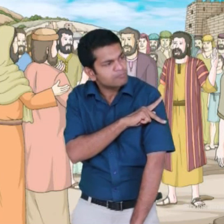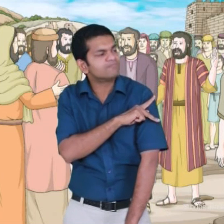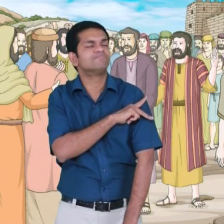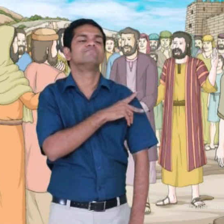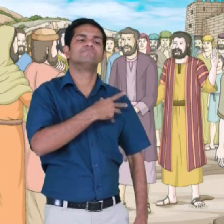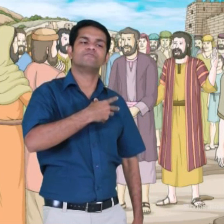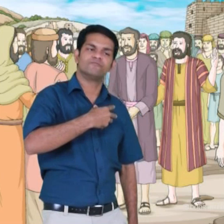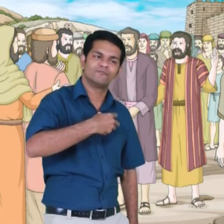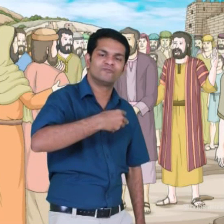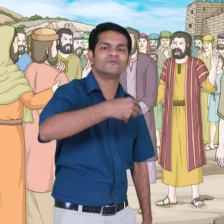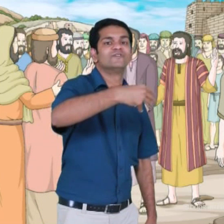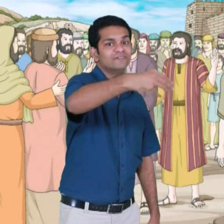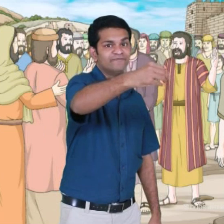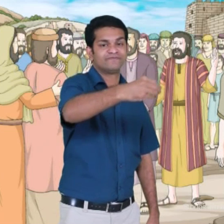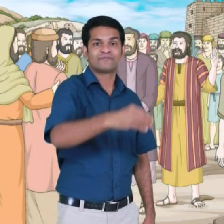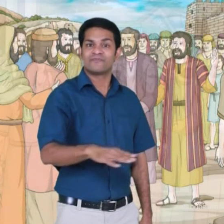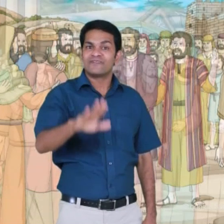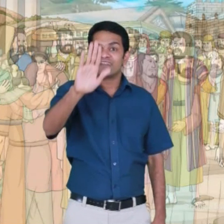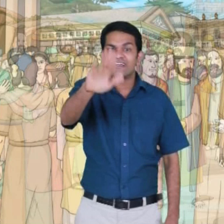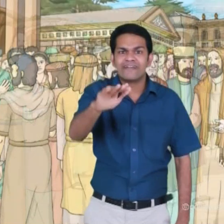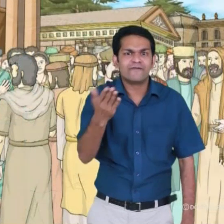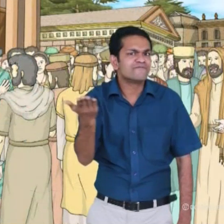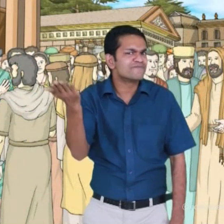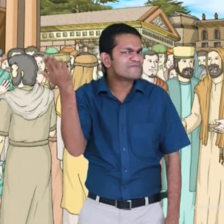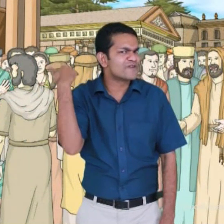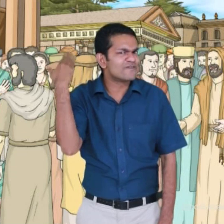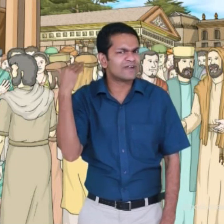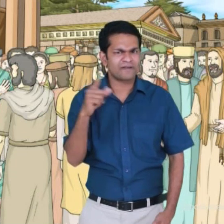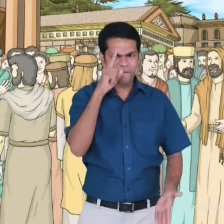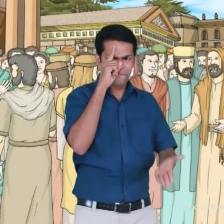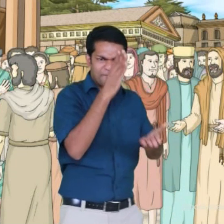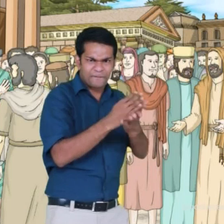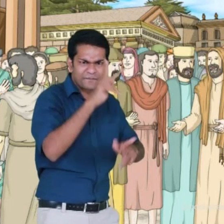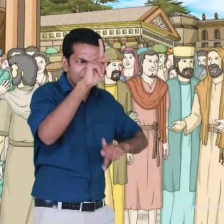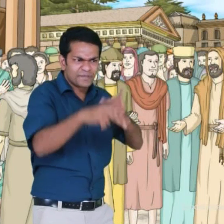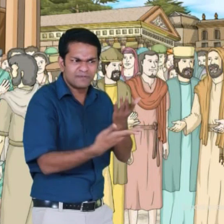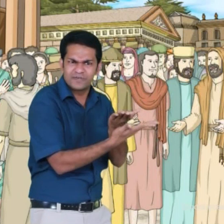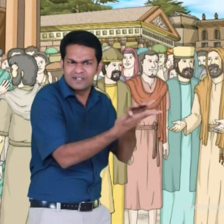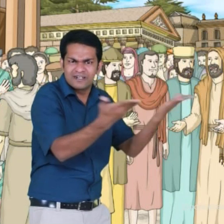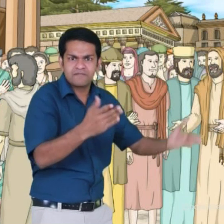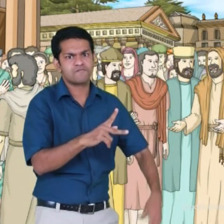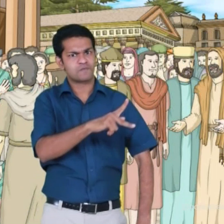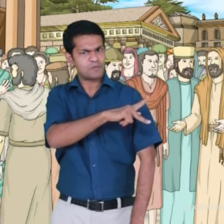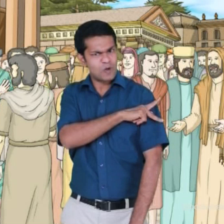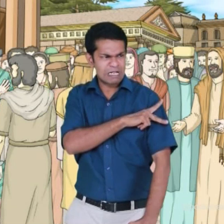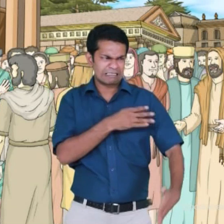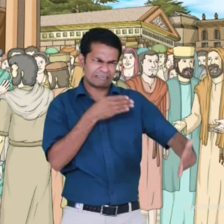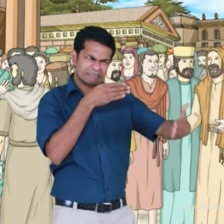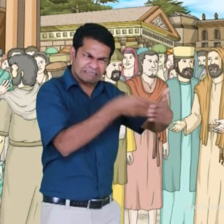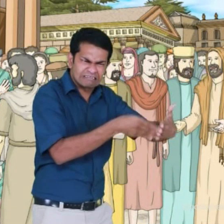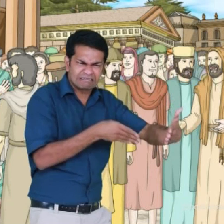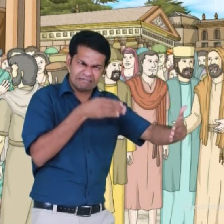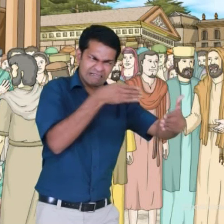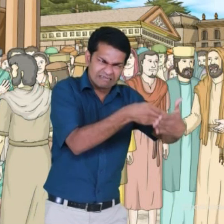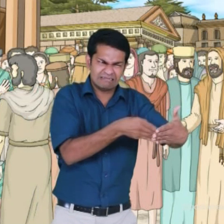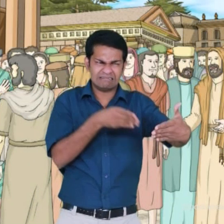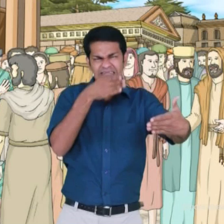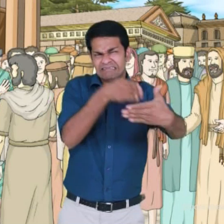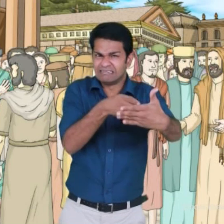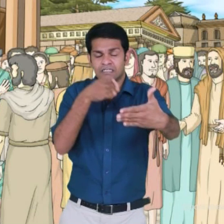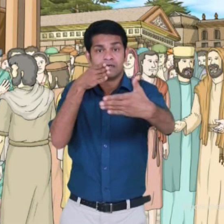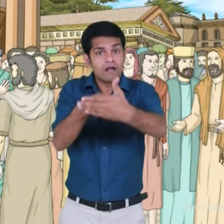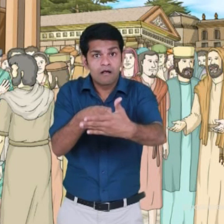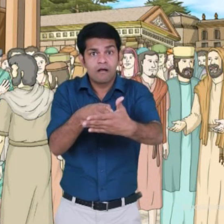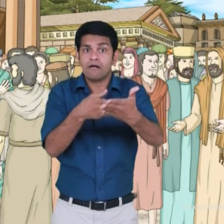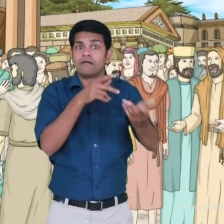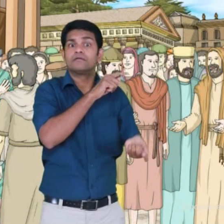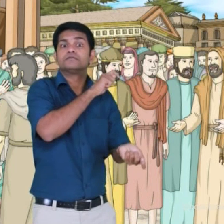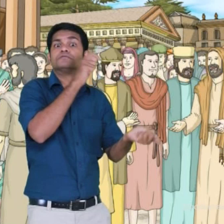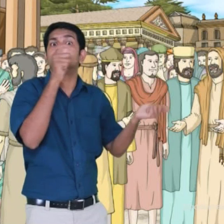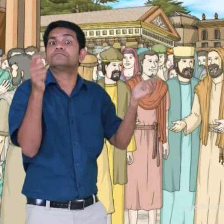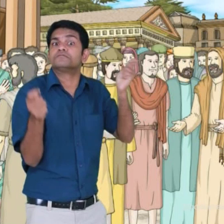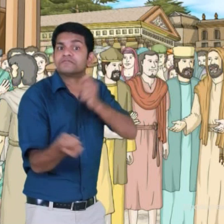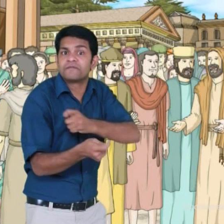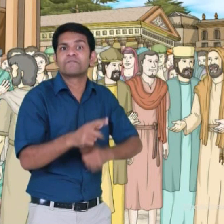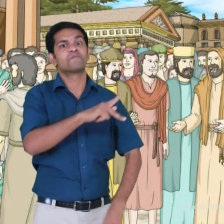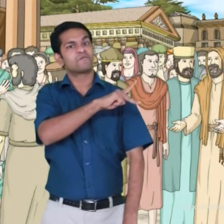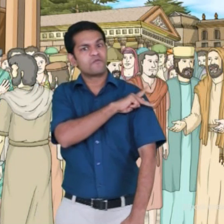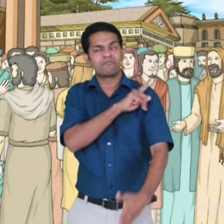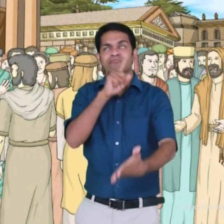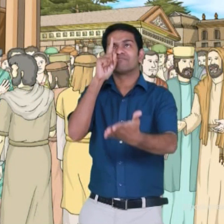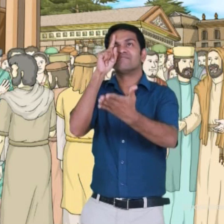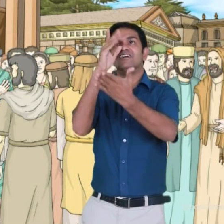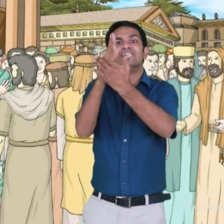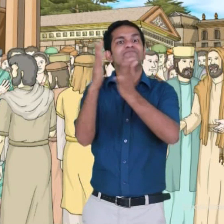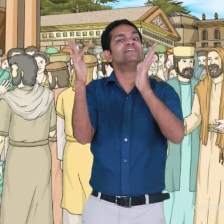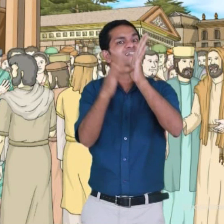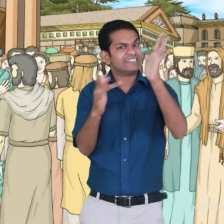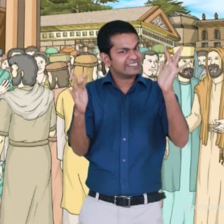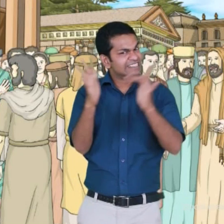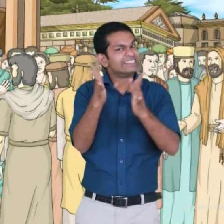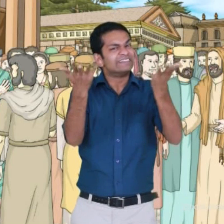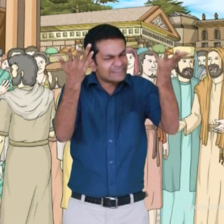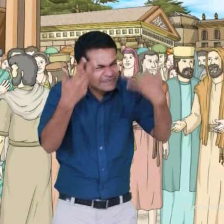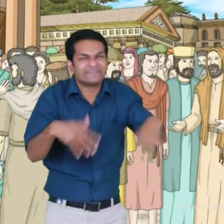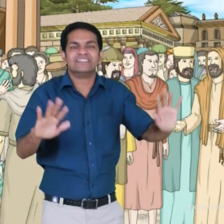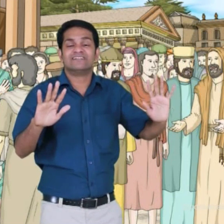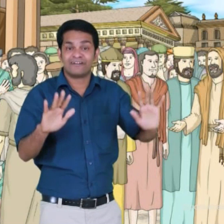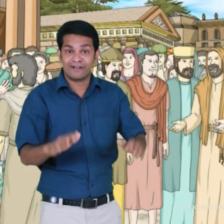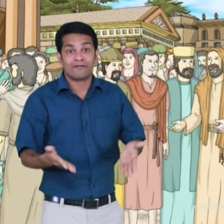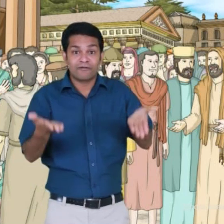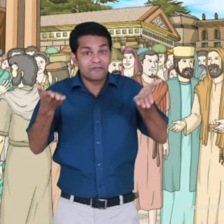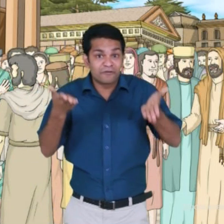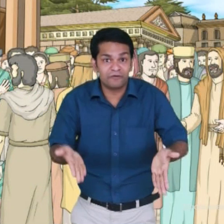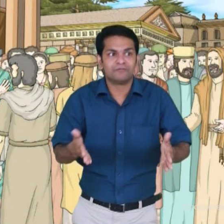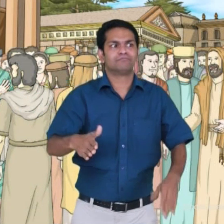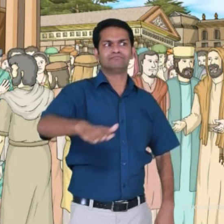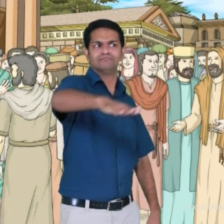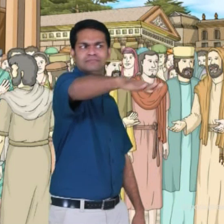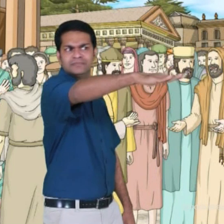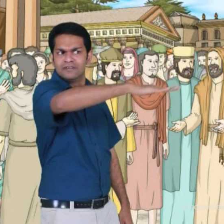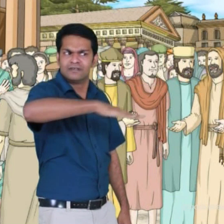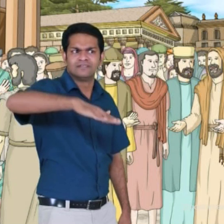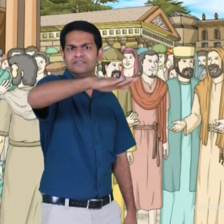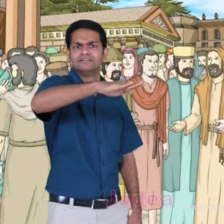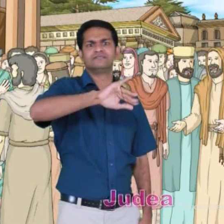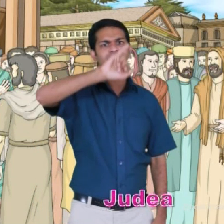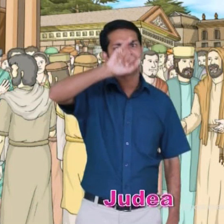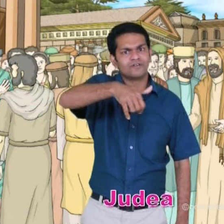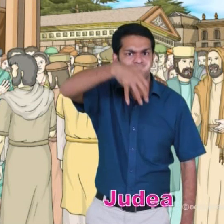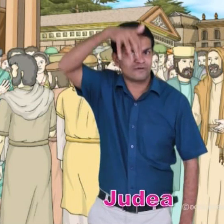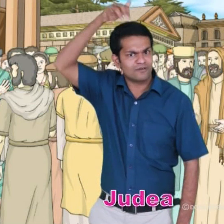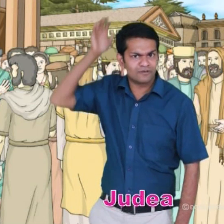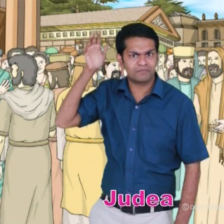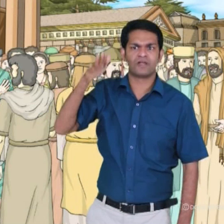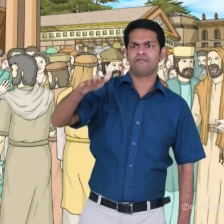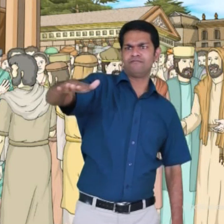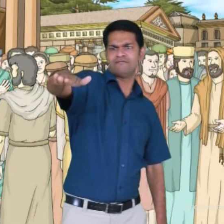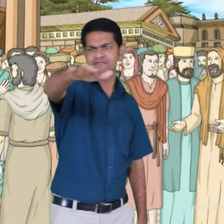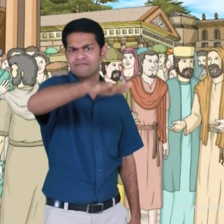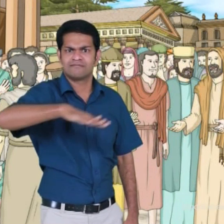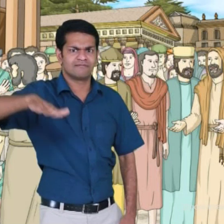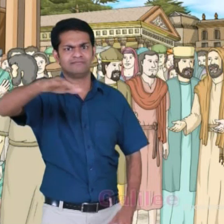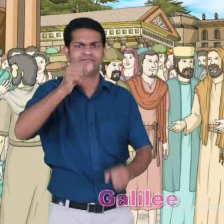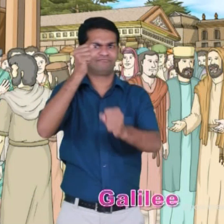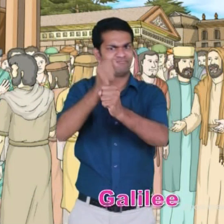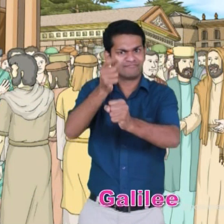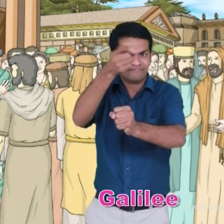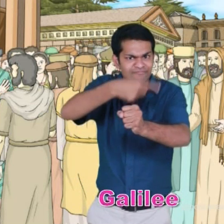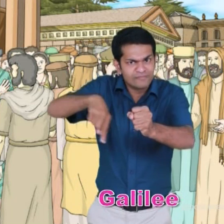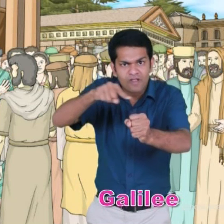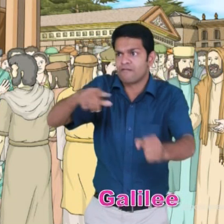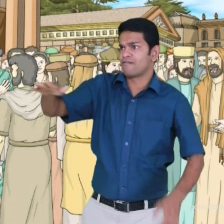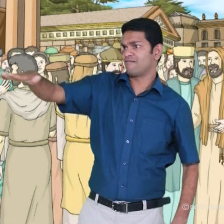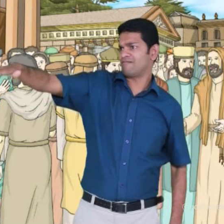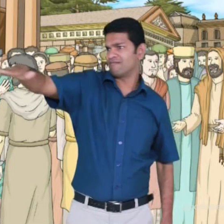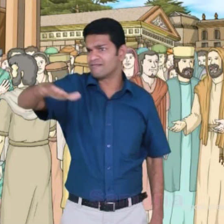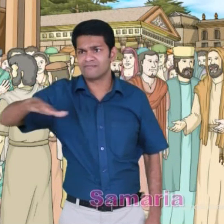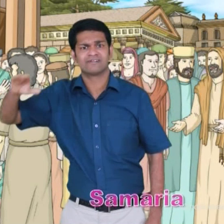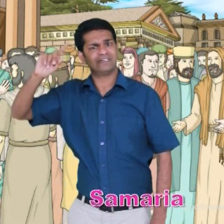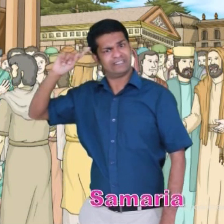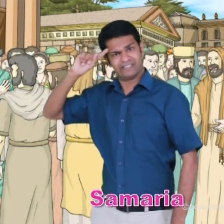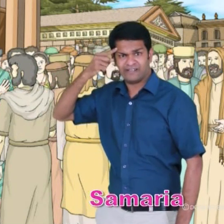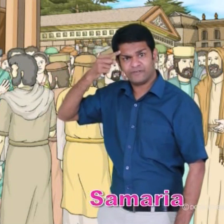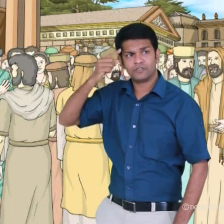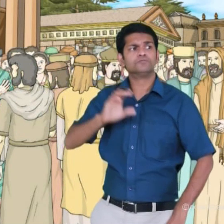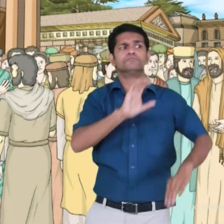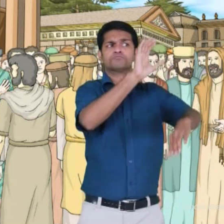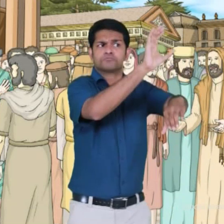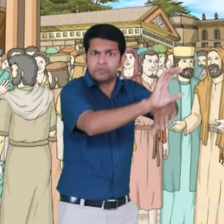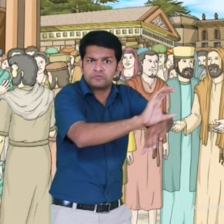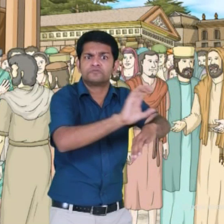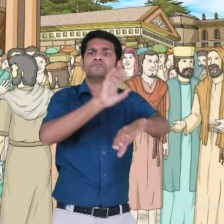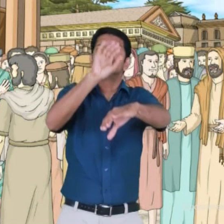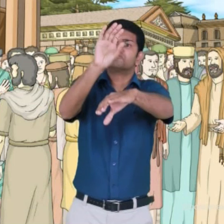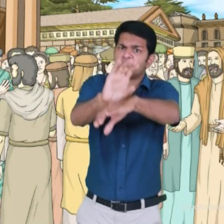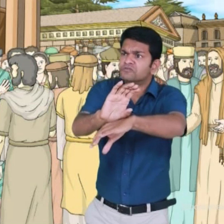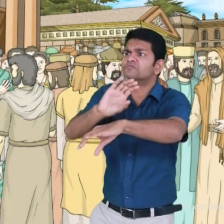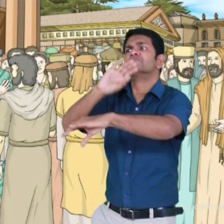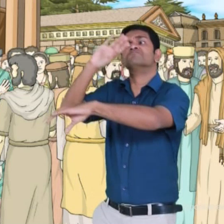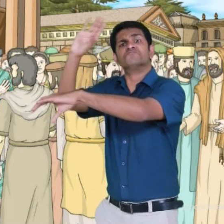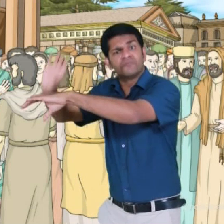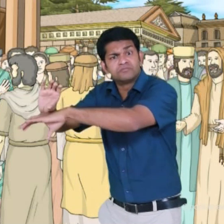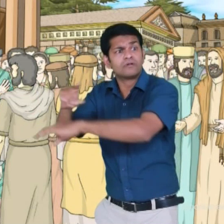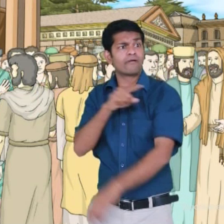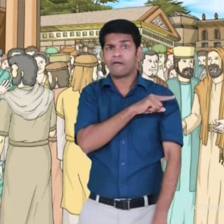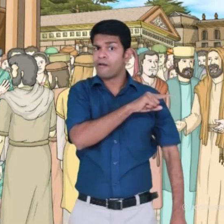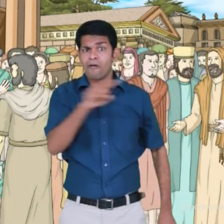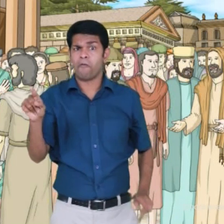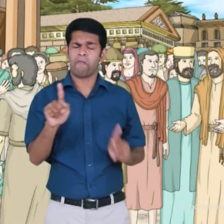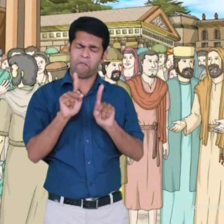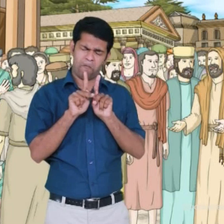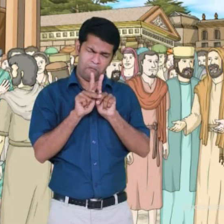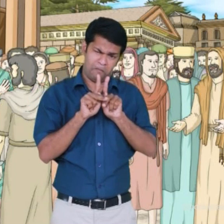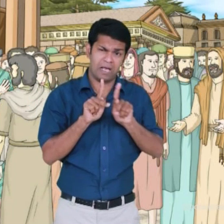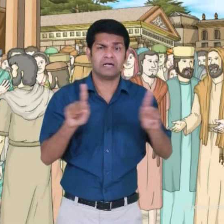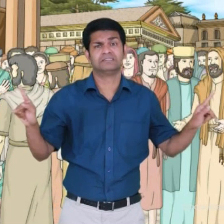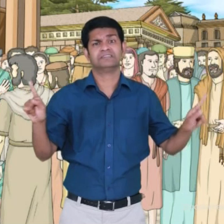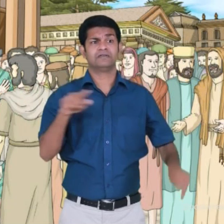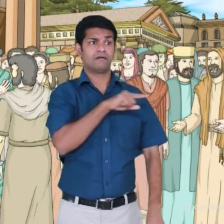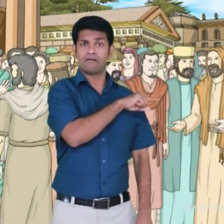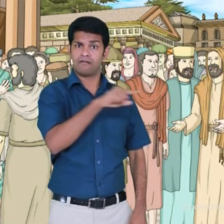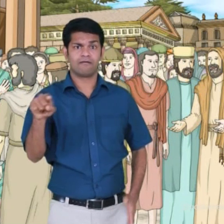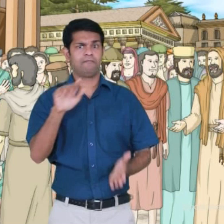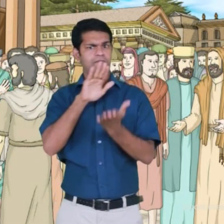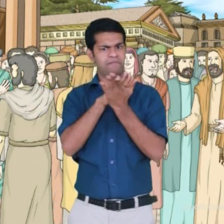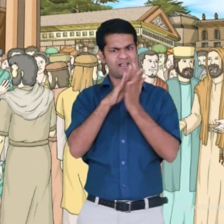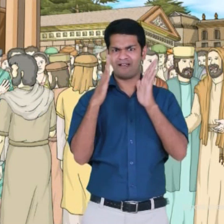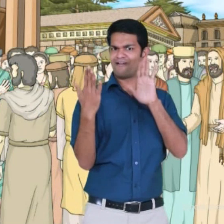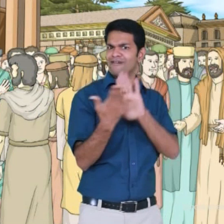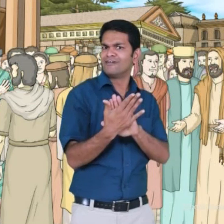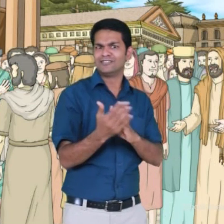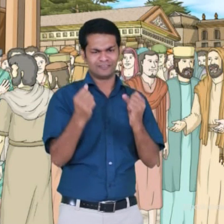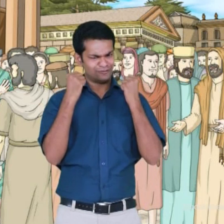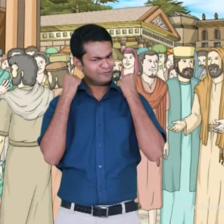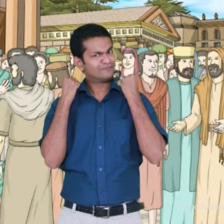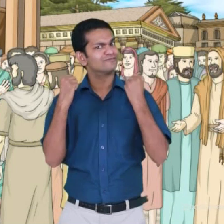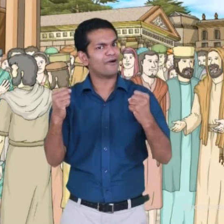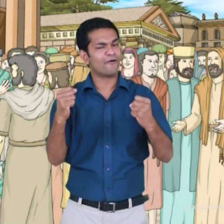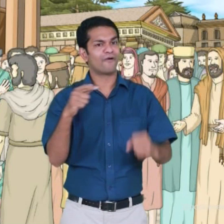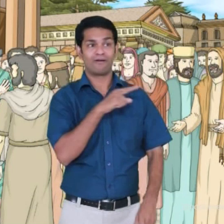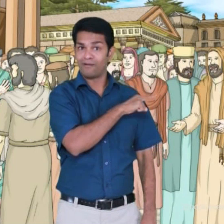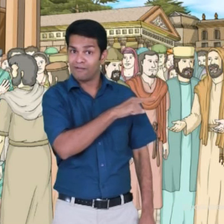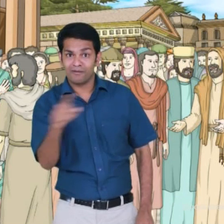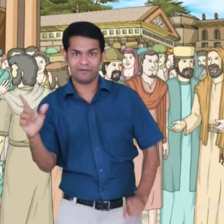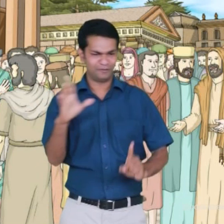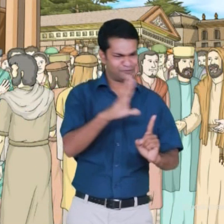Then the church throughout Judea, Galilee, and Samaria experienced a time of peace.